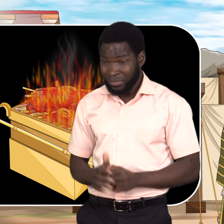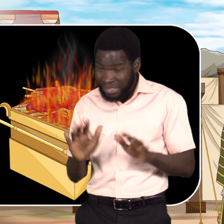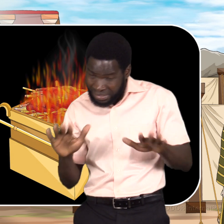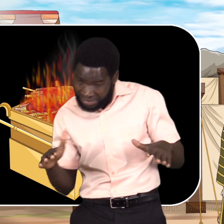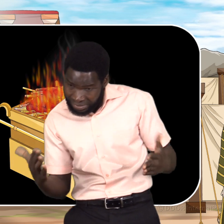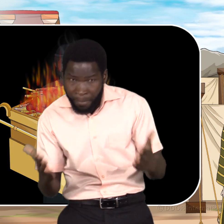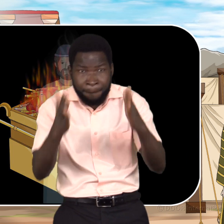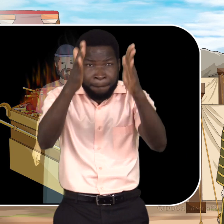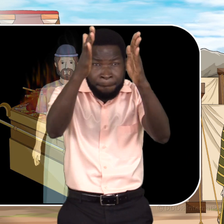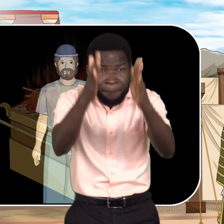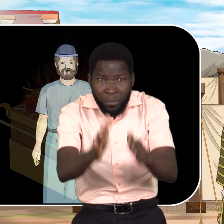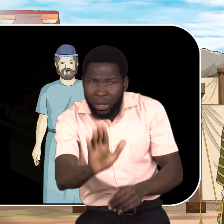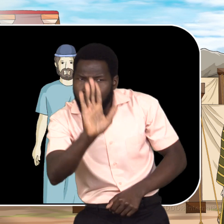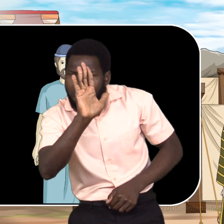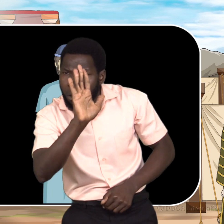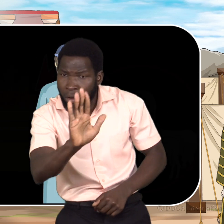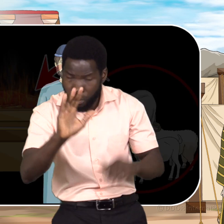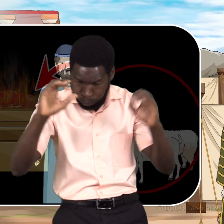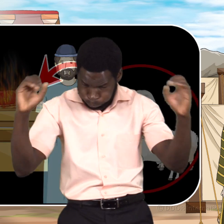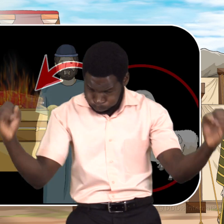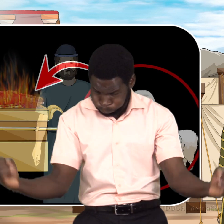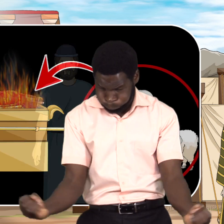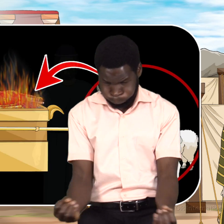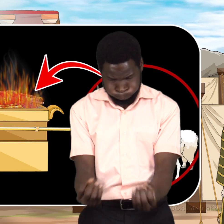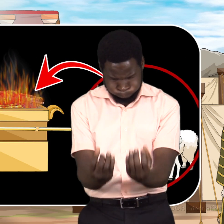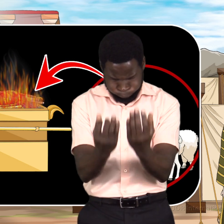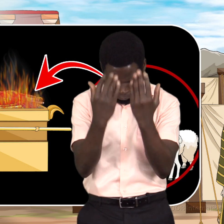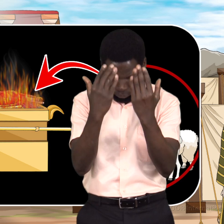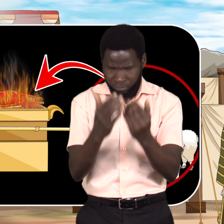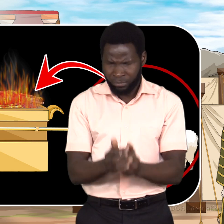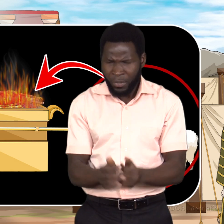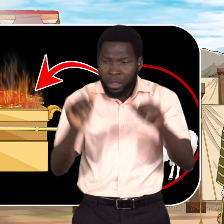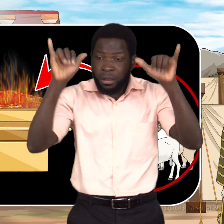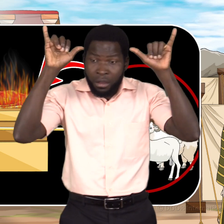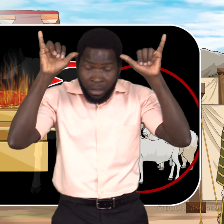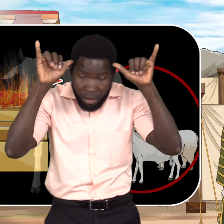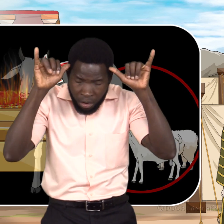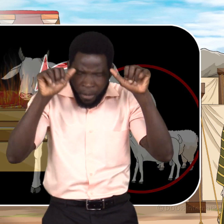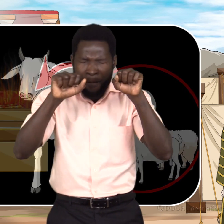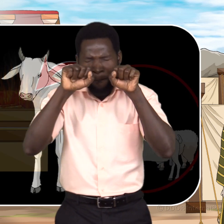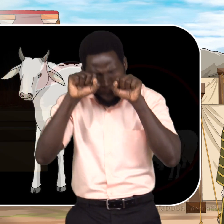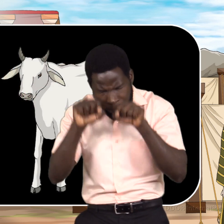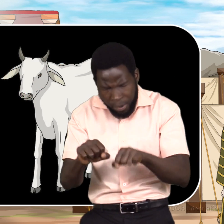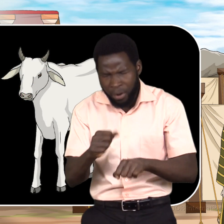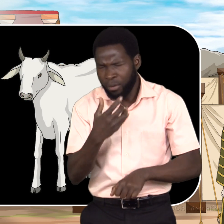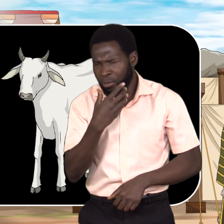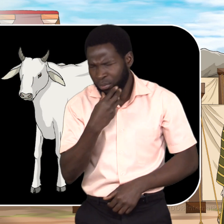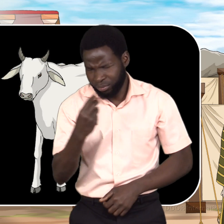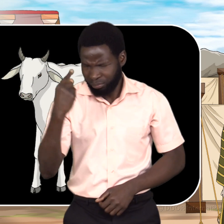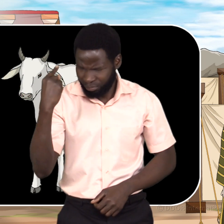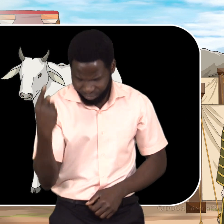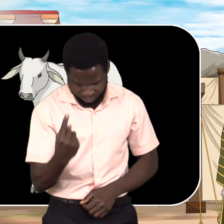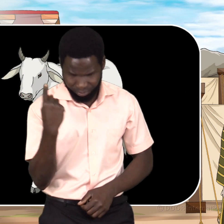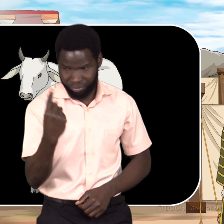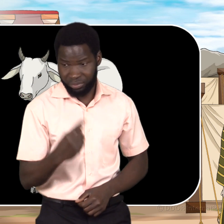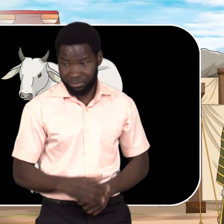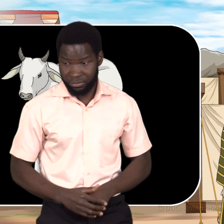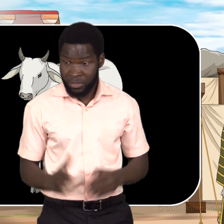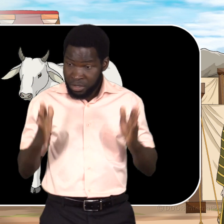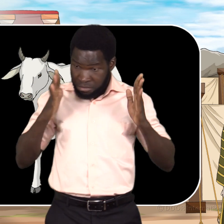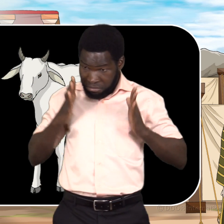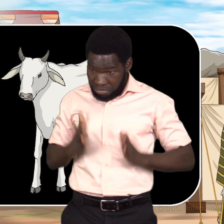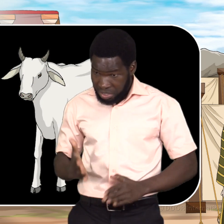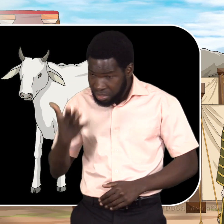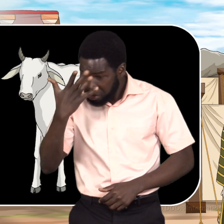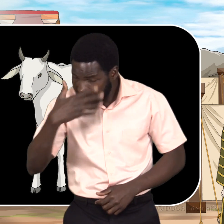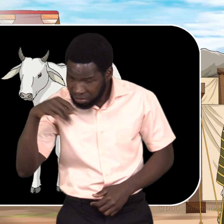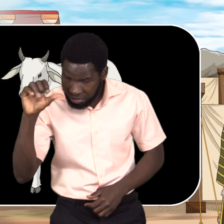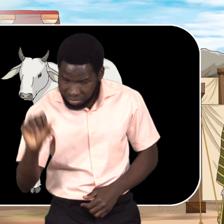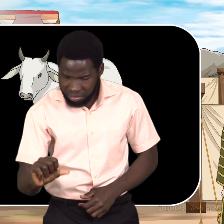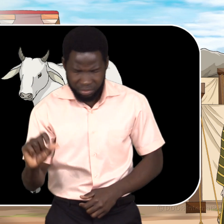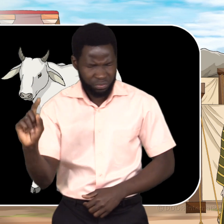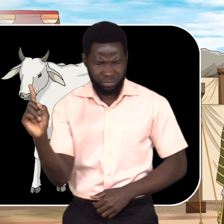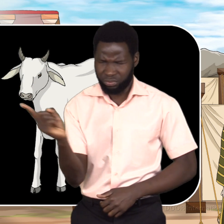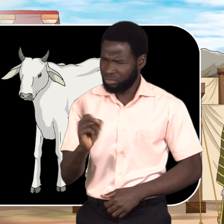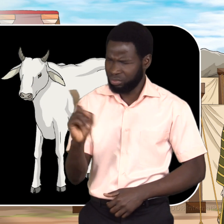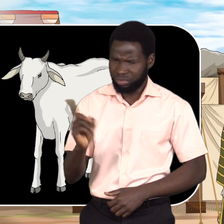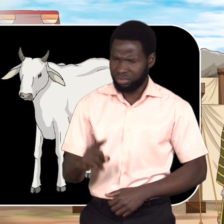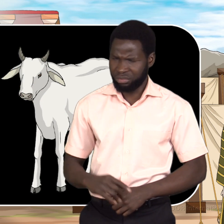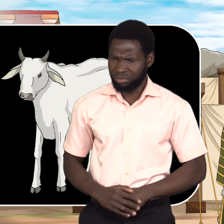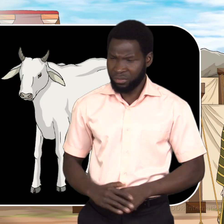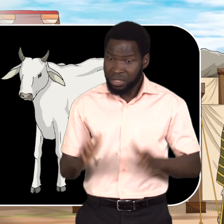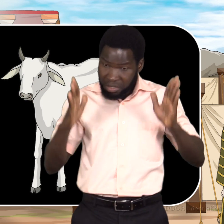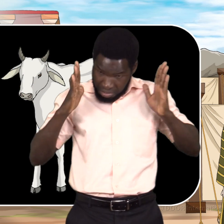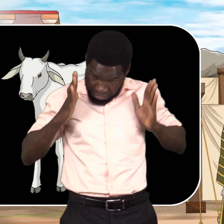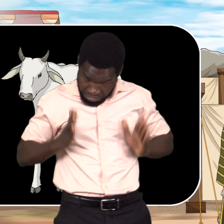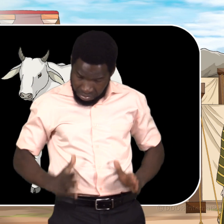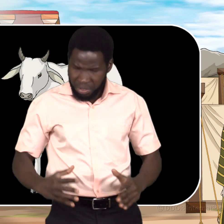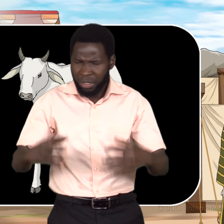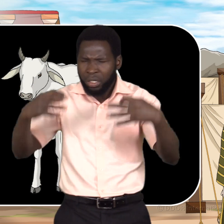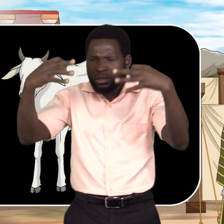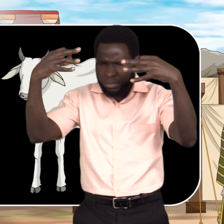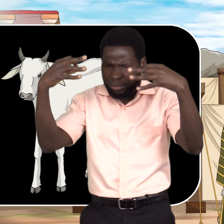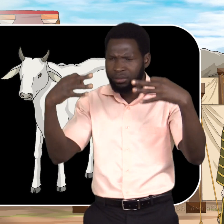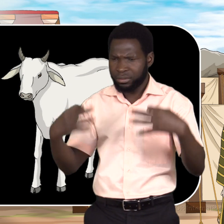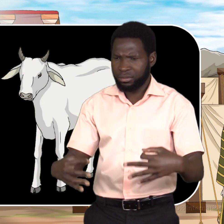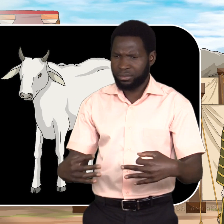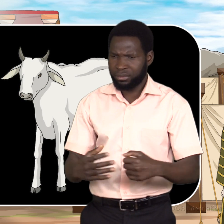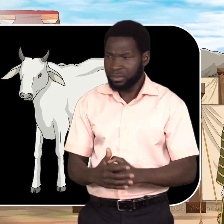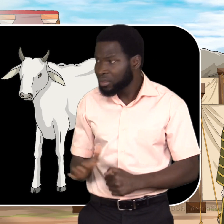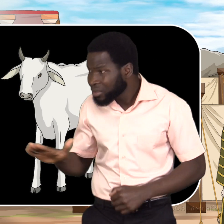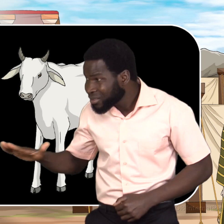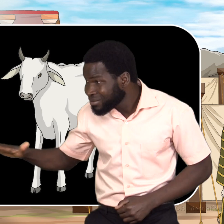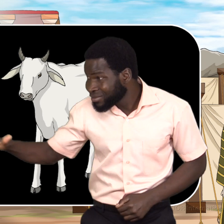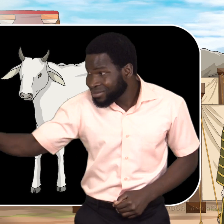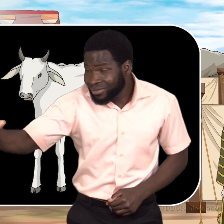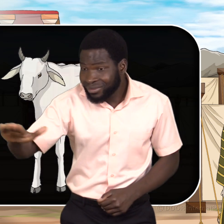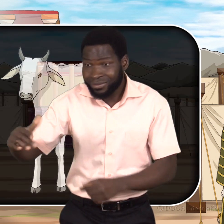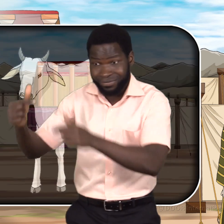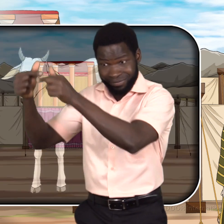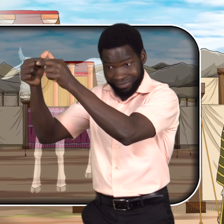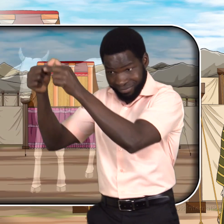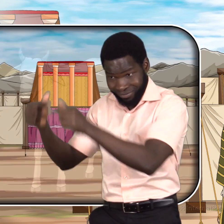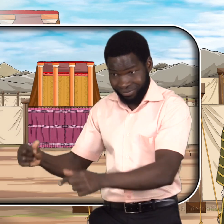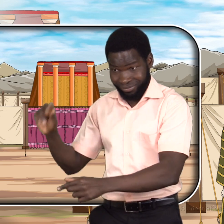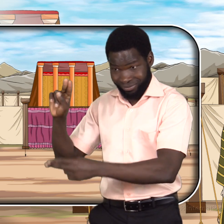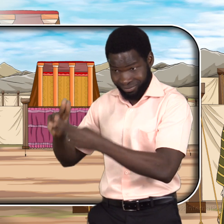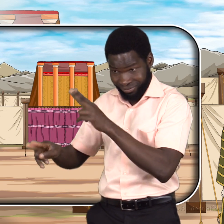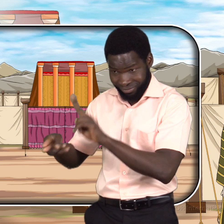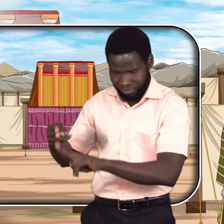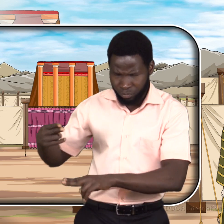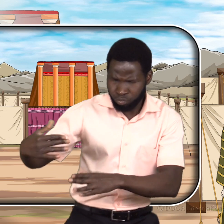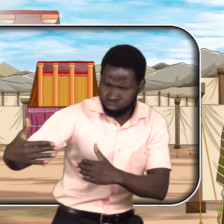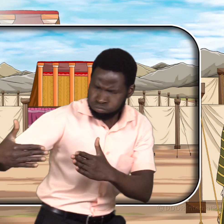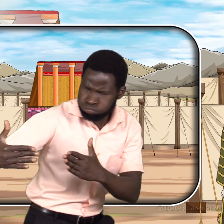If one’s offering is a burnt offering from the herd, he is to present an unblemished male.